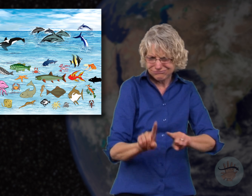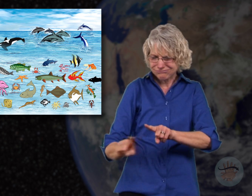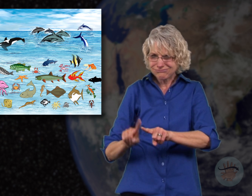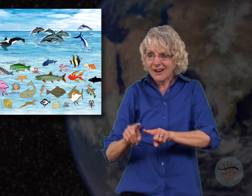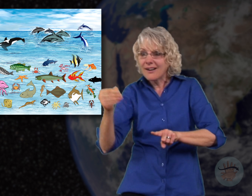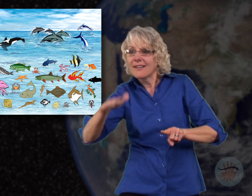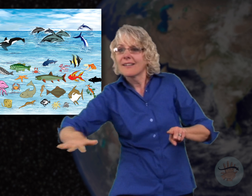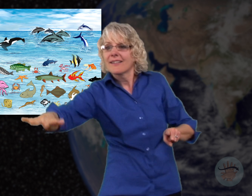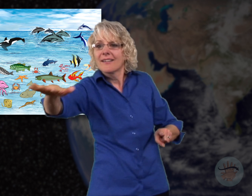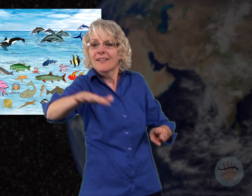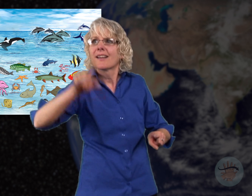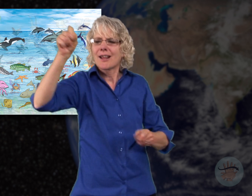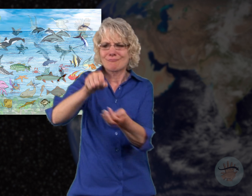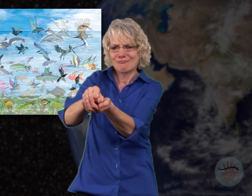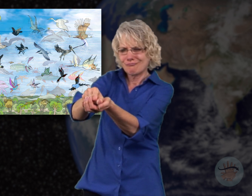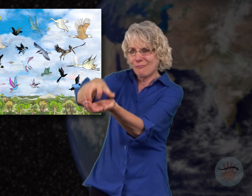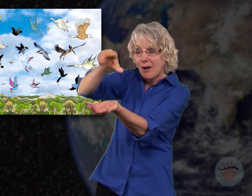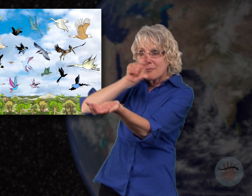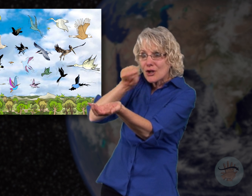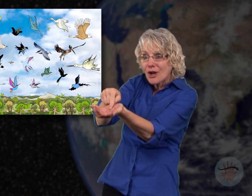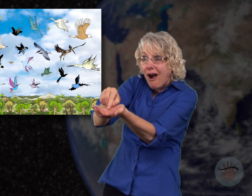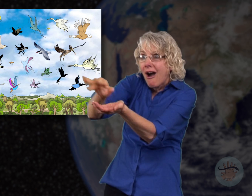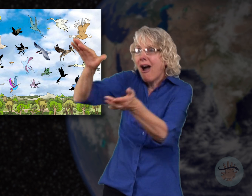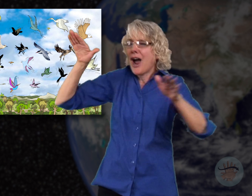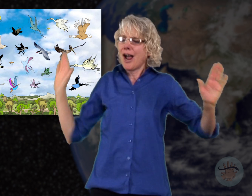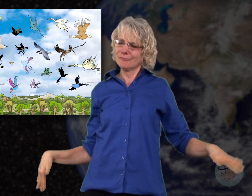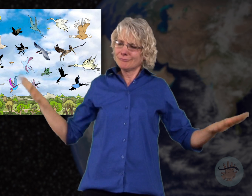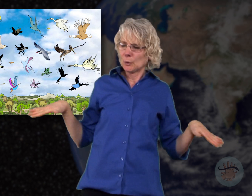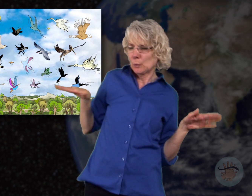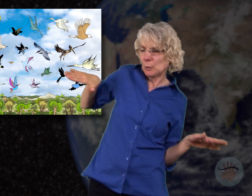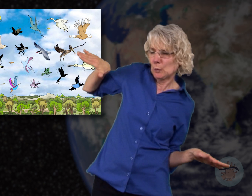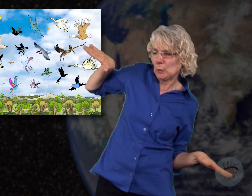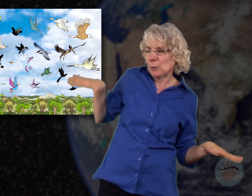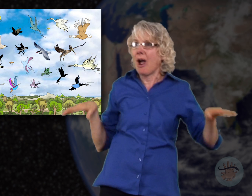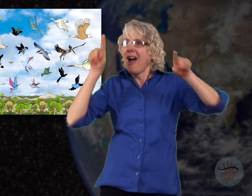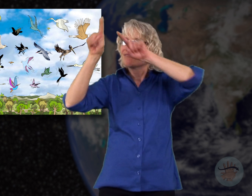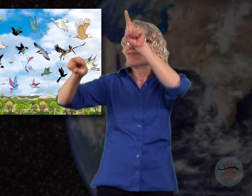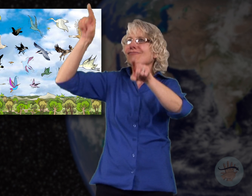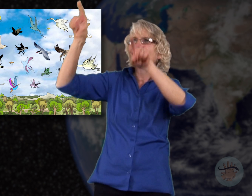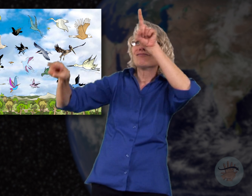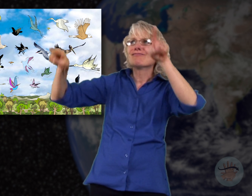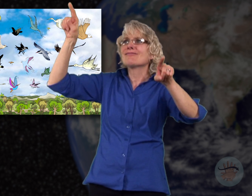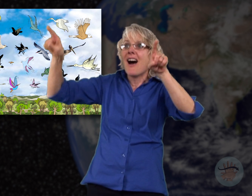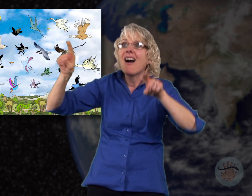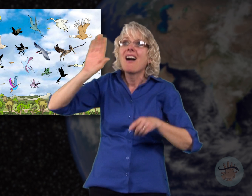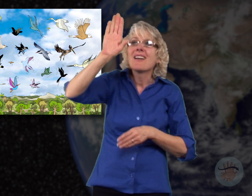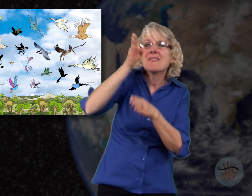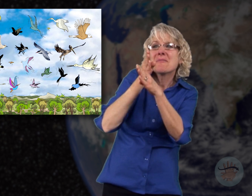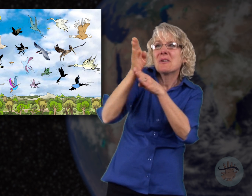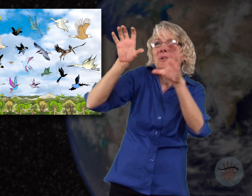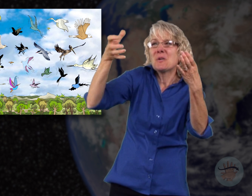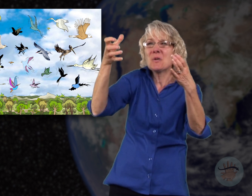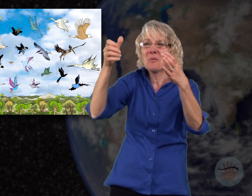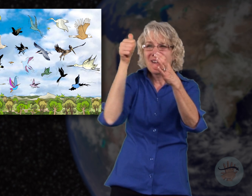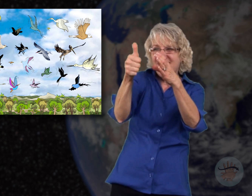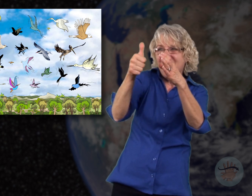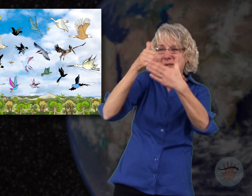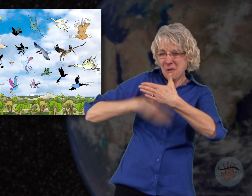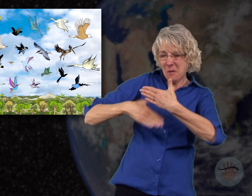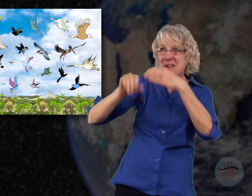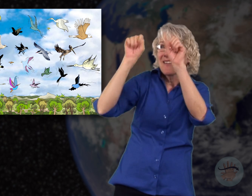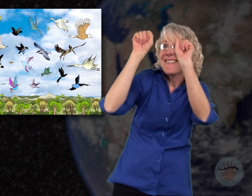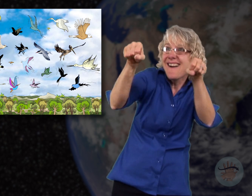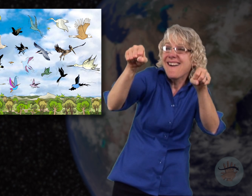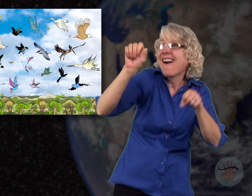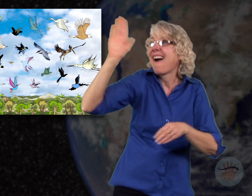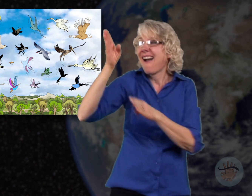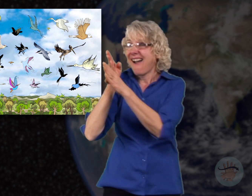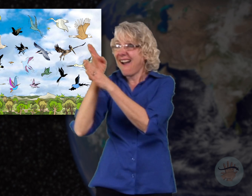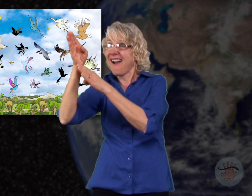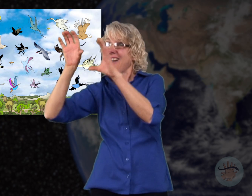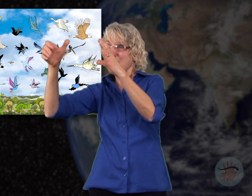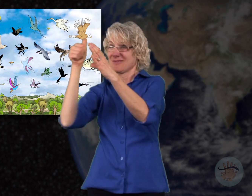And God saw that it was good.